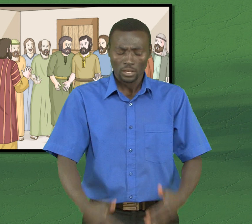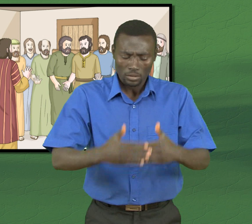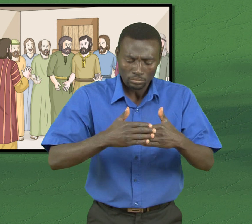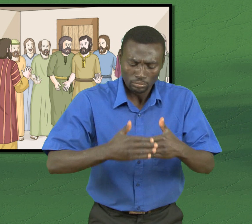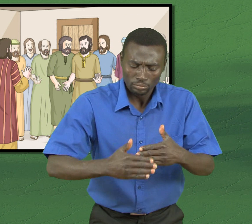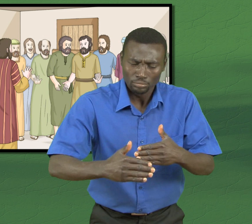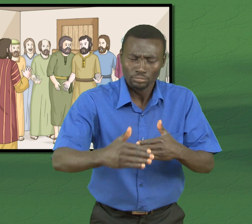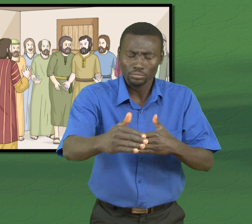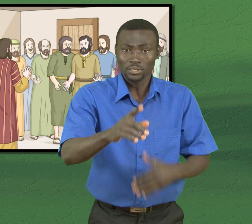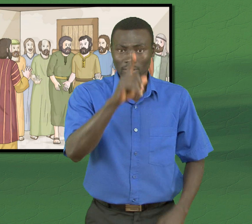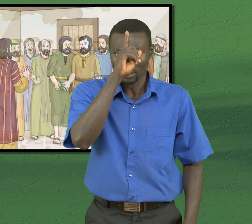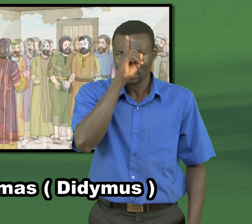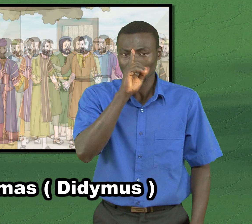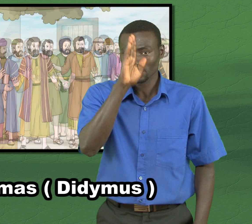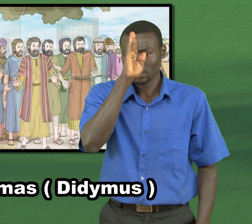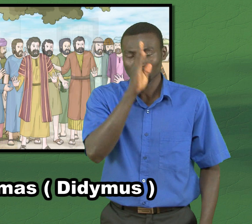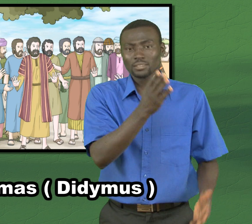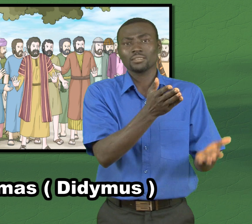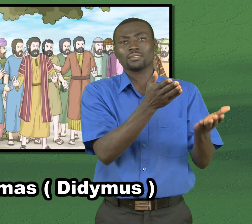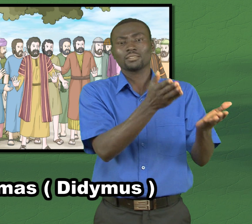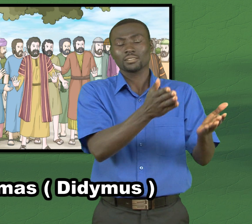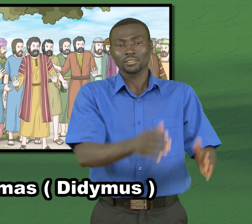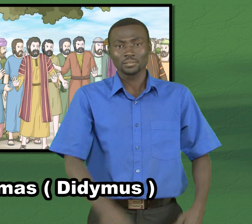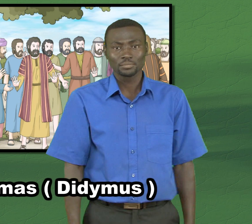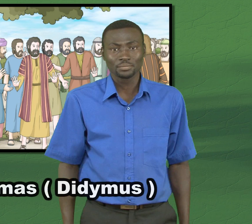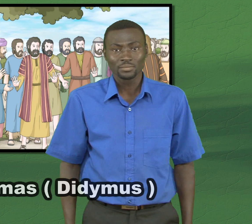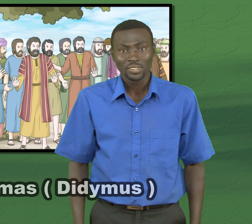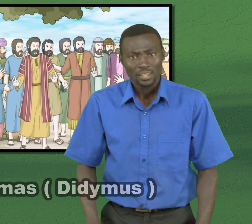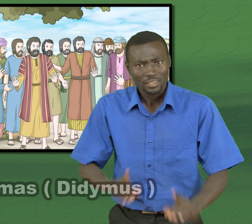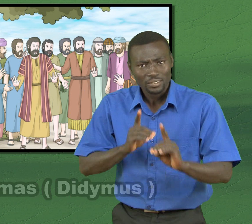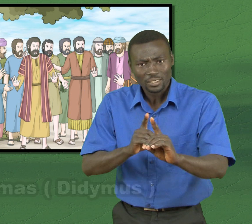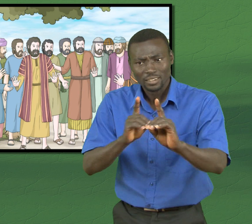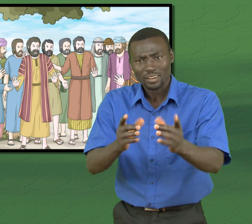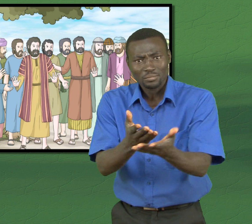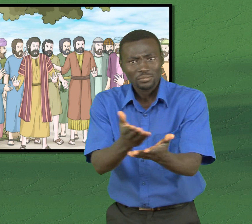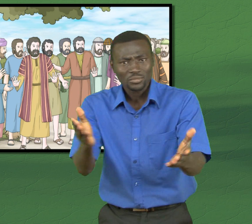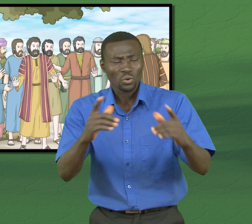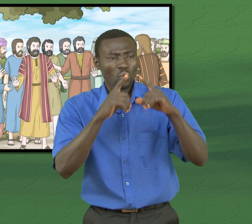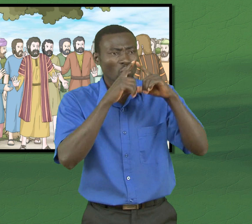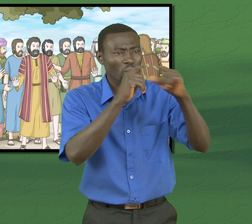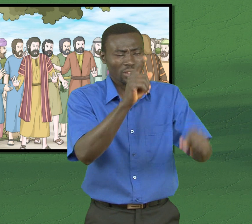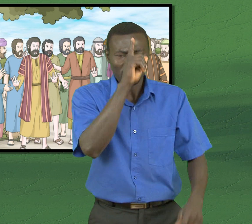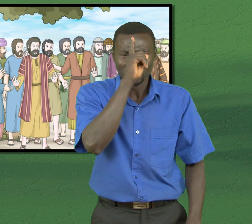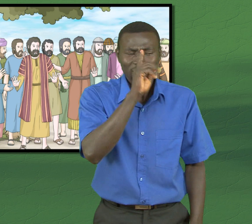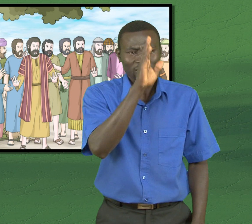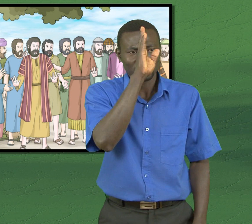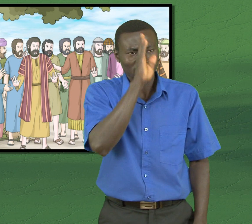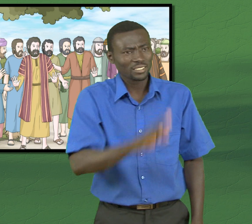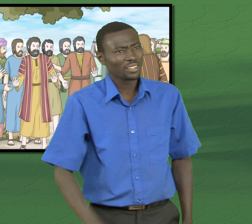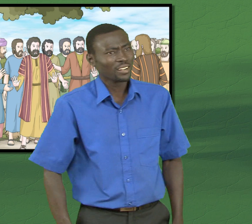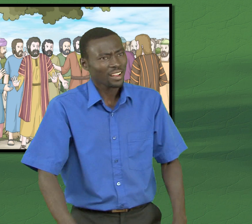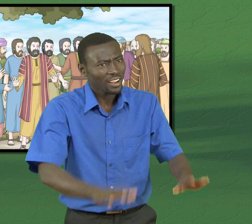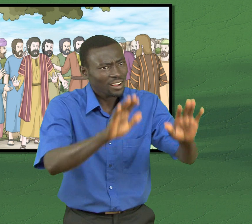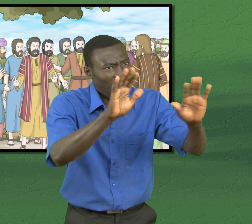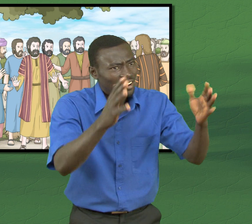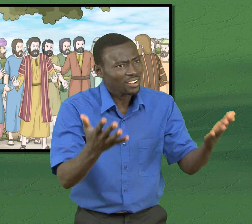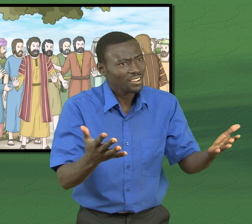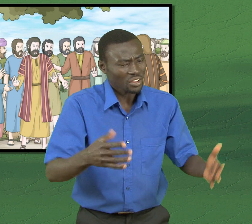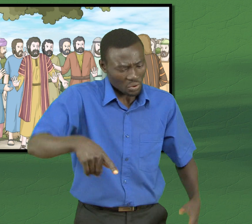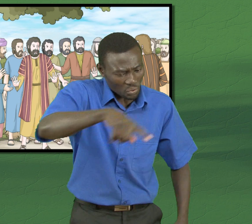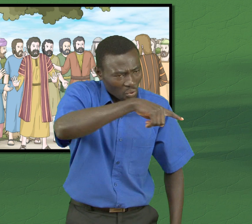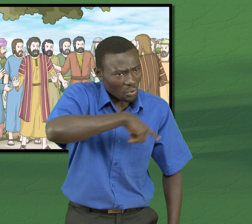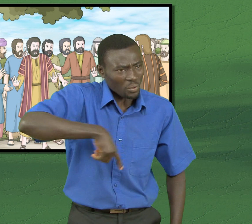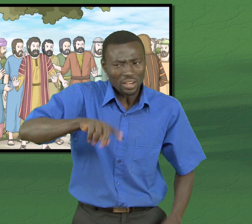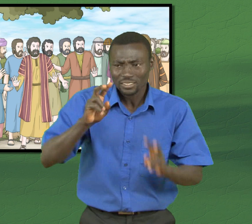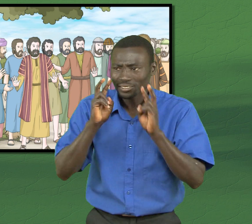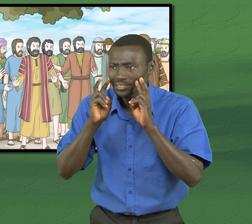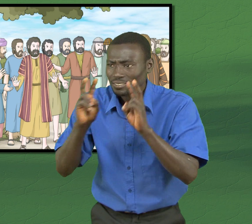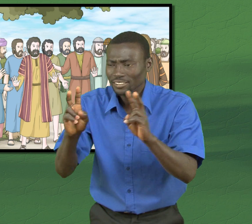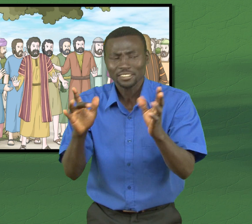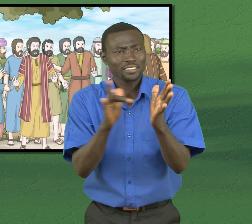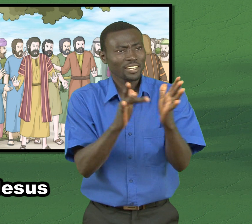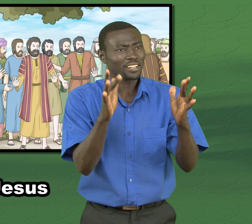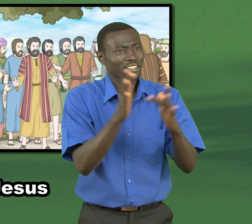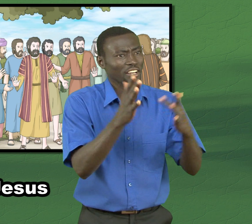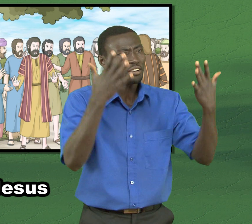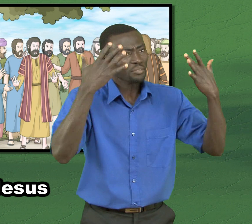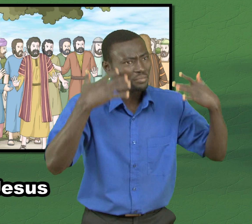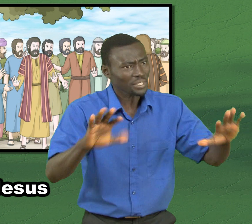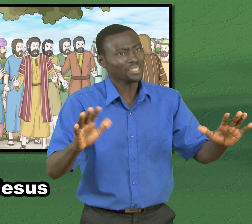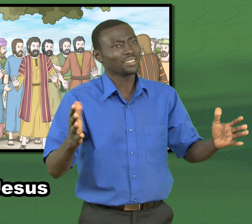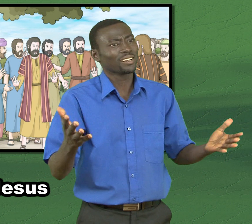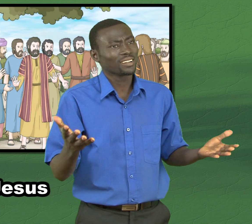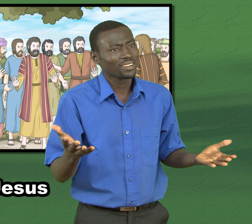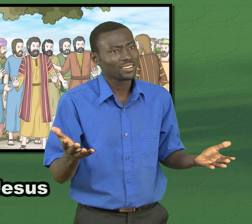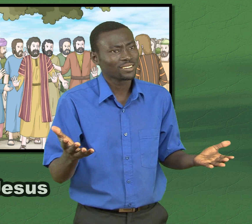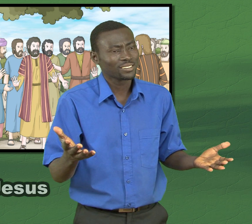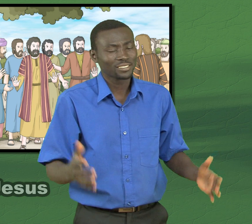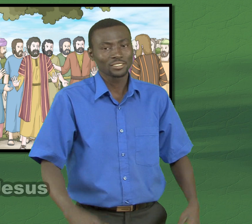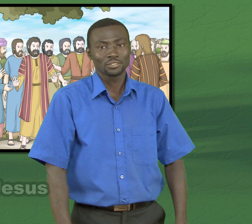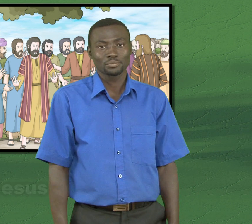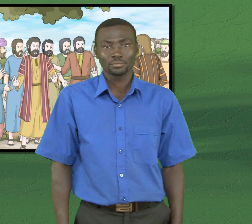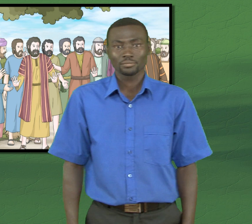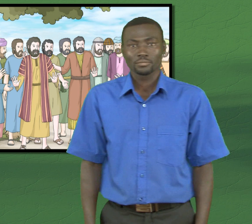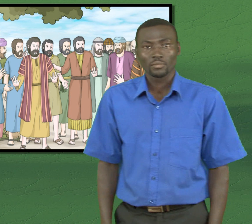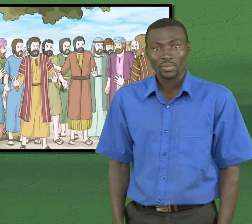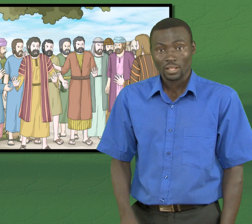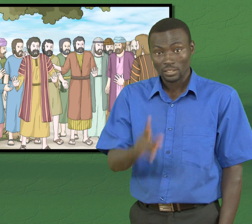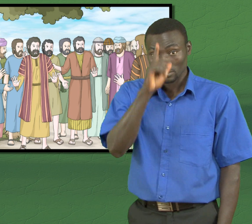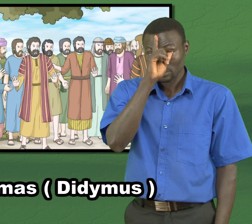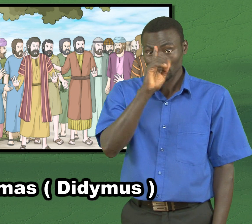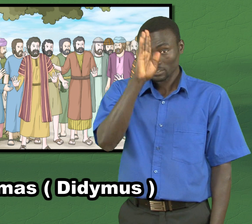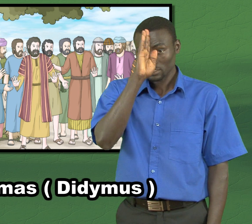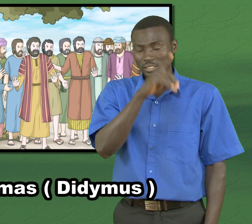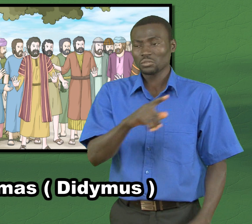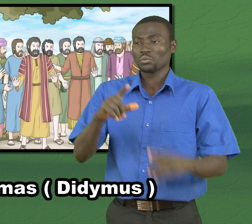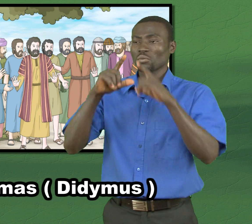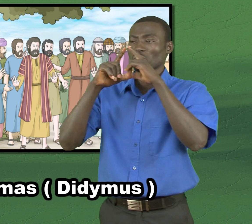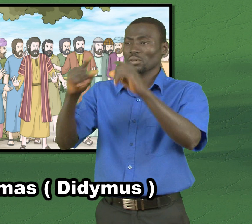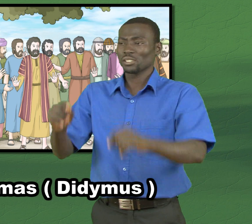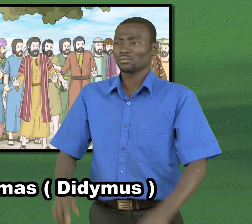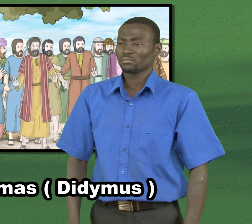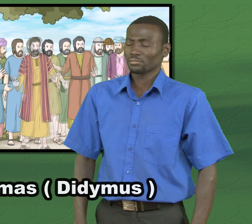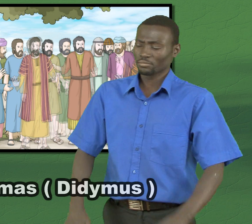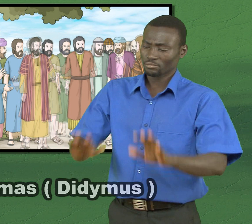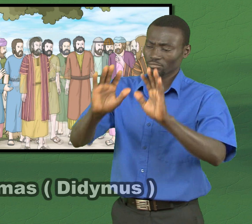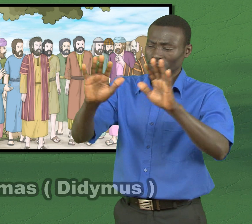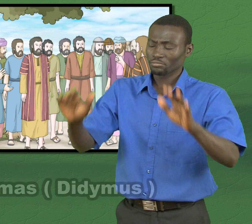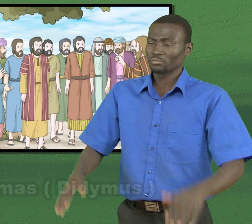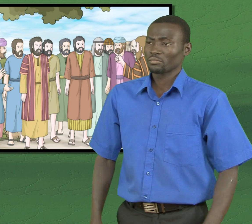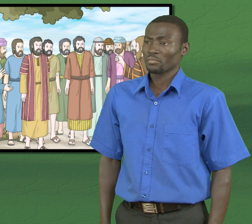So the other disciples told him, “We have seen the Lord!”